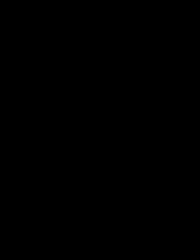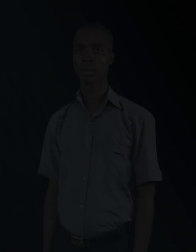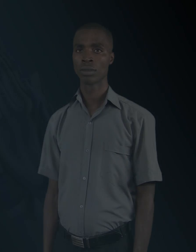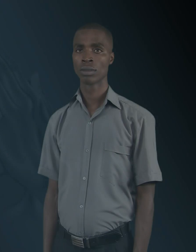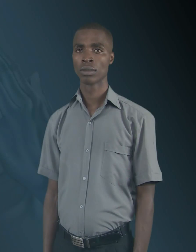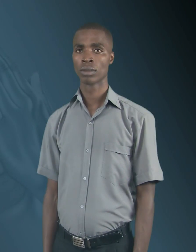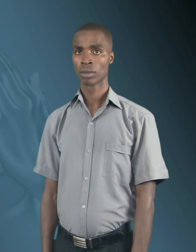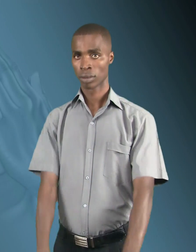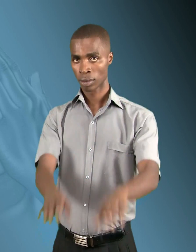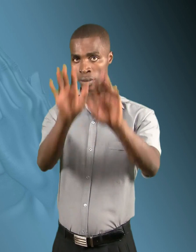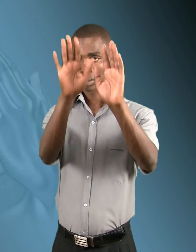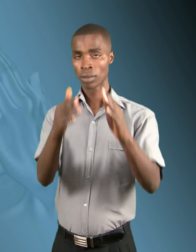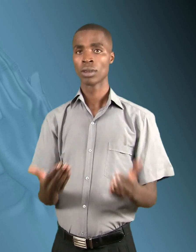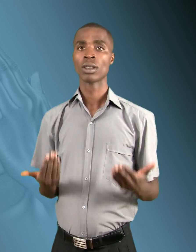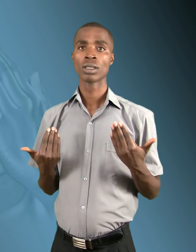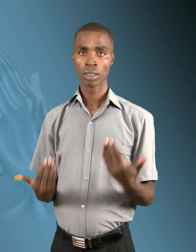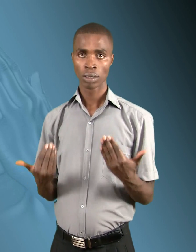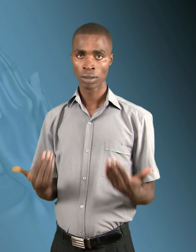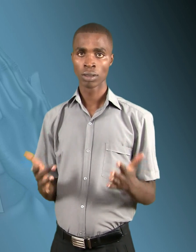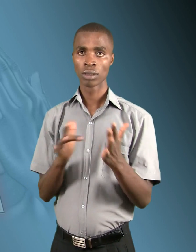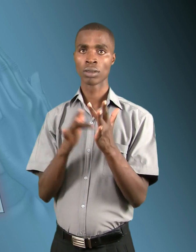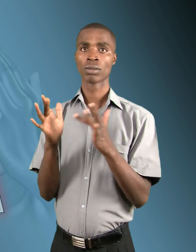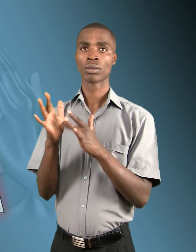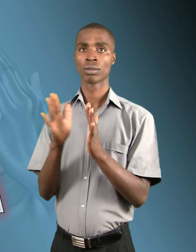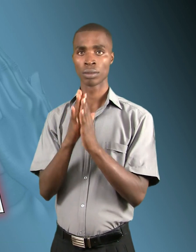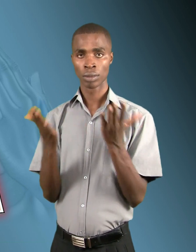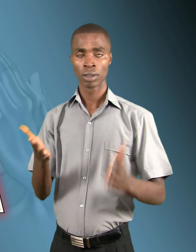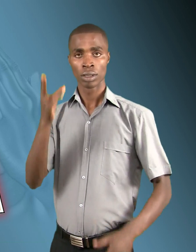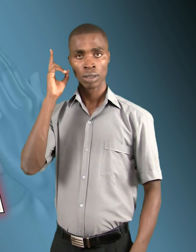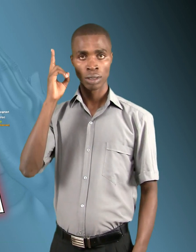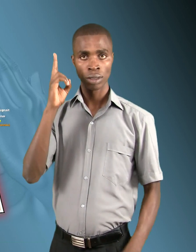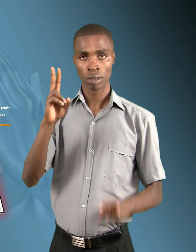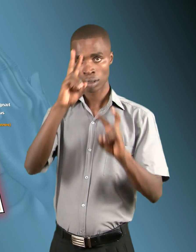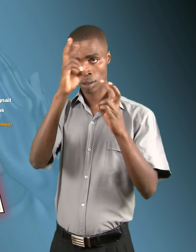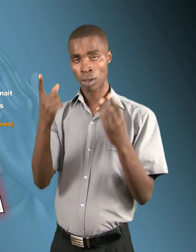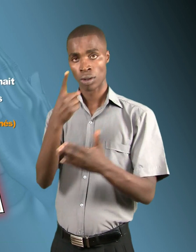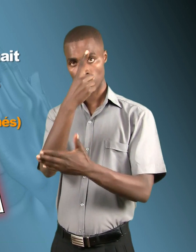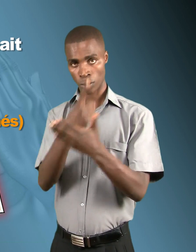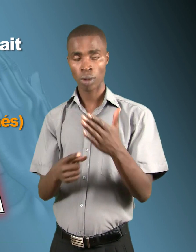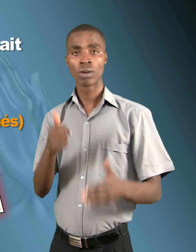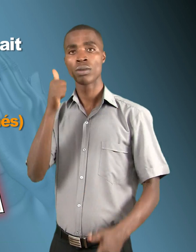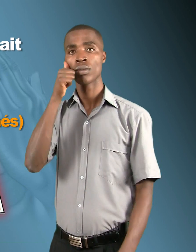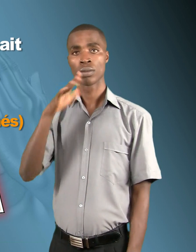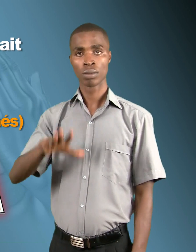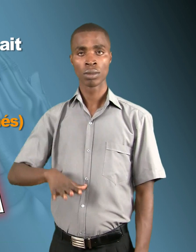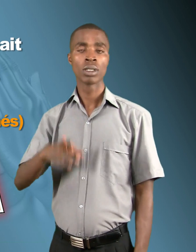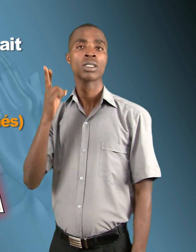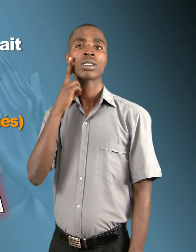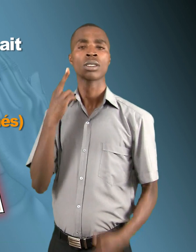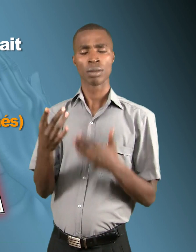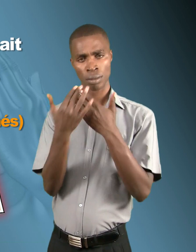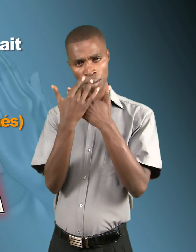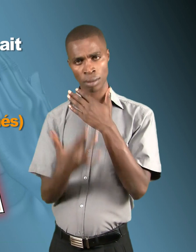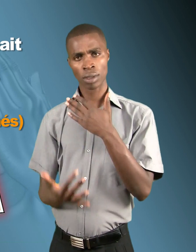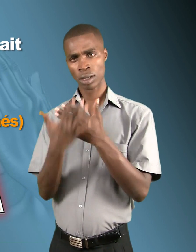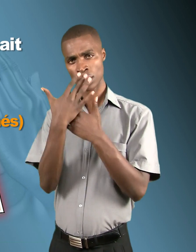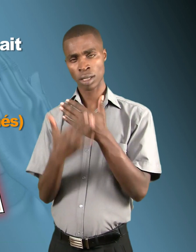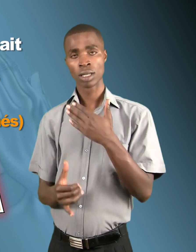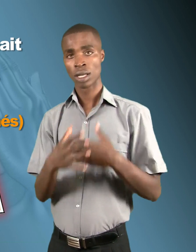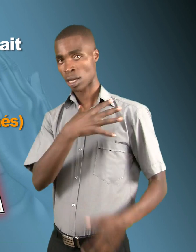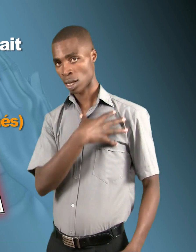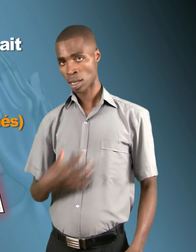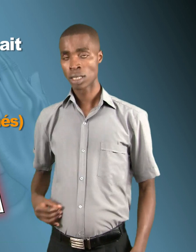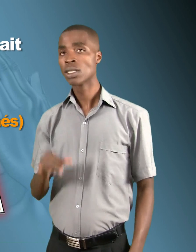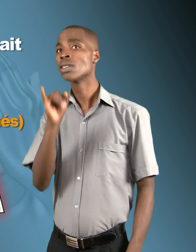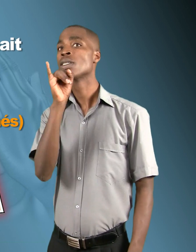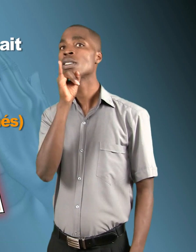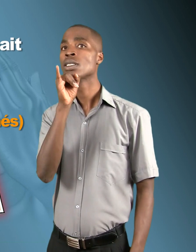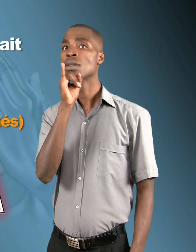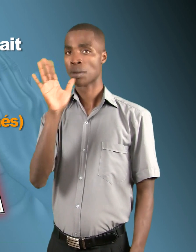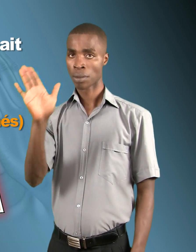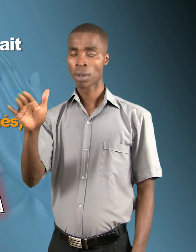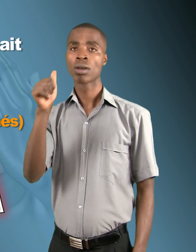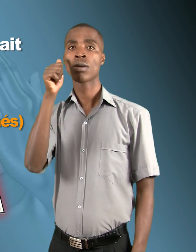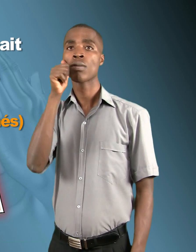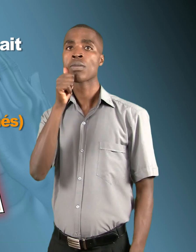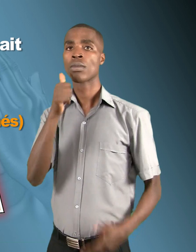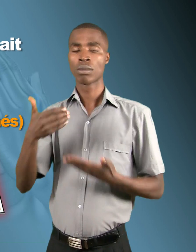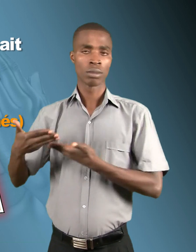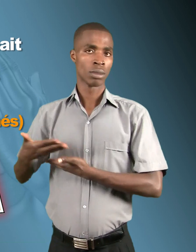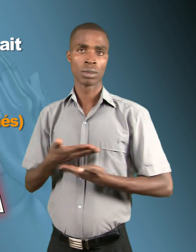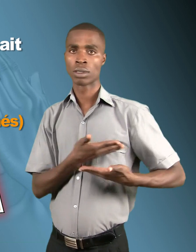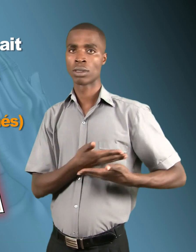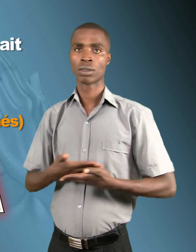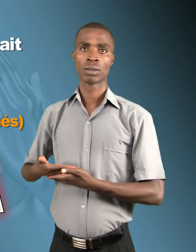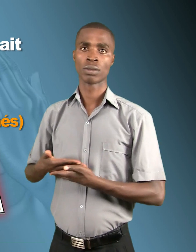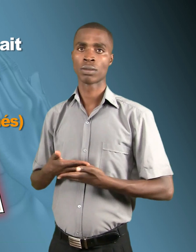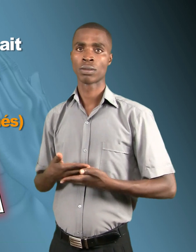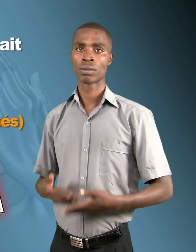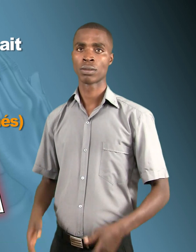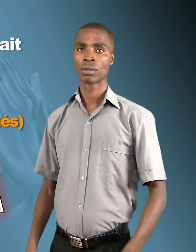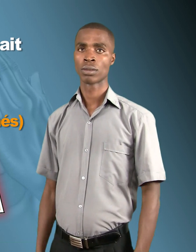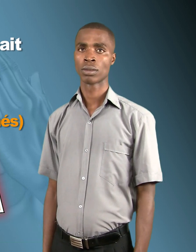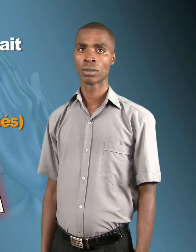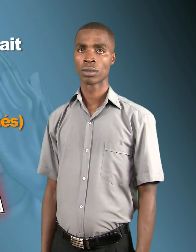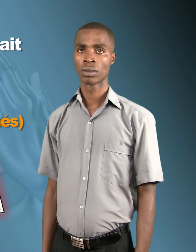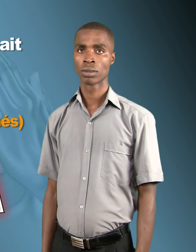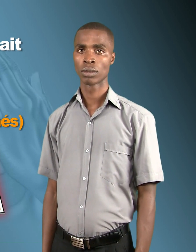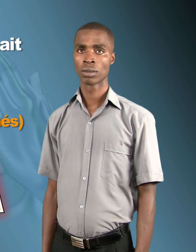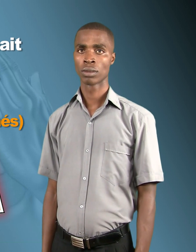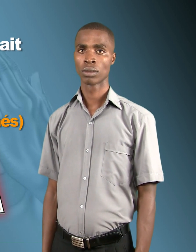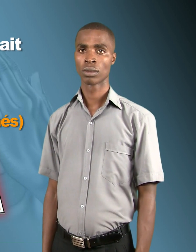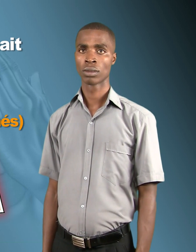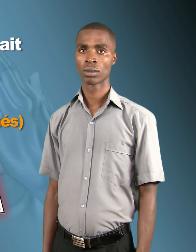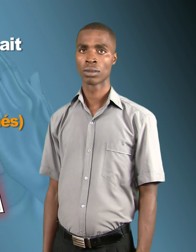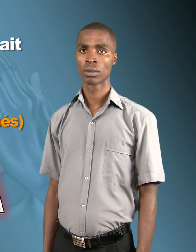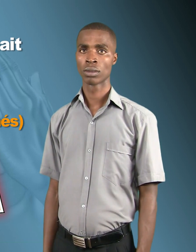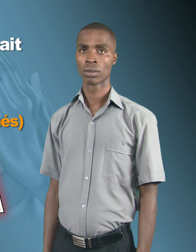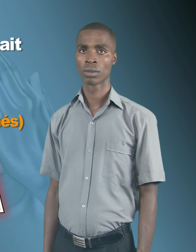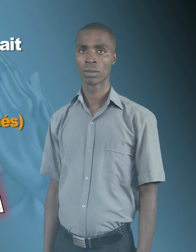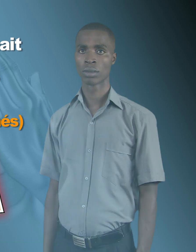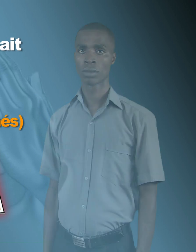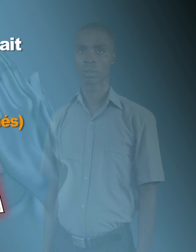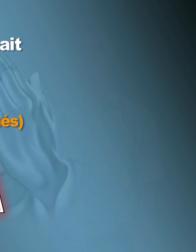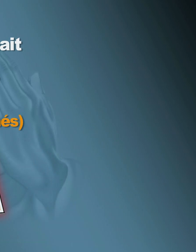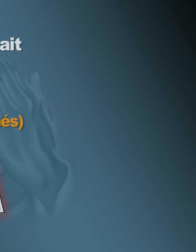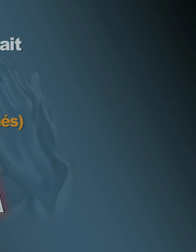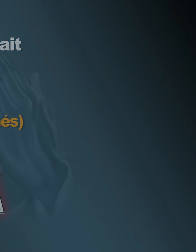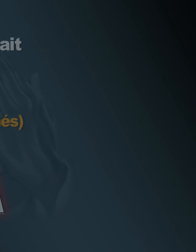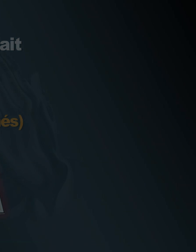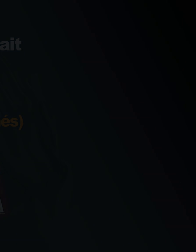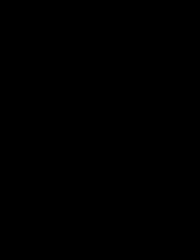Bleeding woman and Jairus' daughter